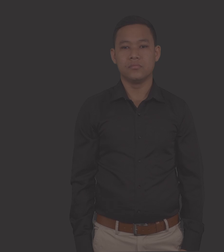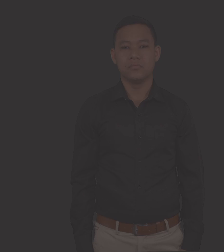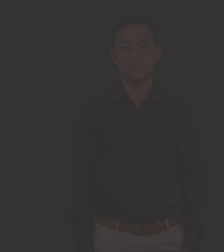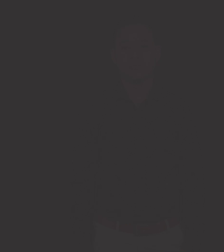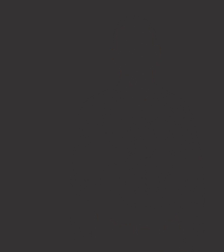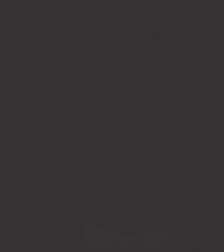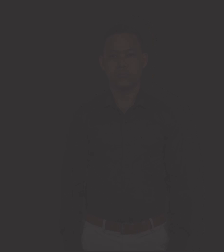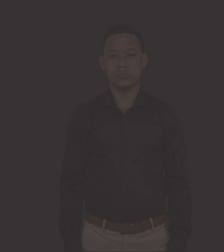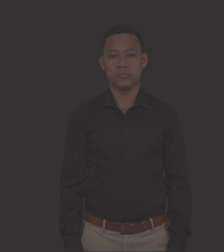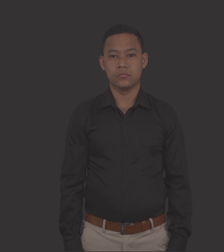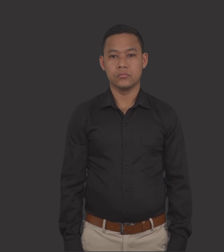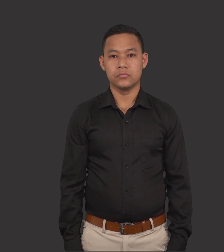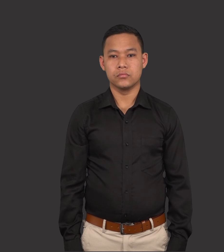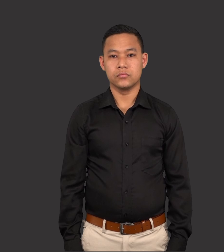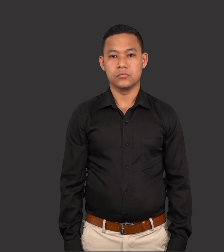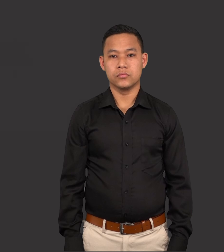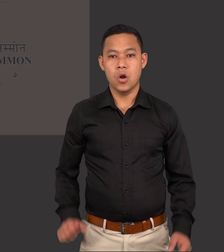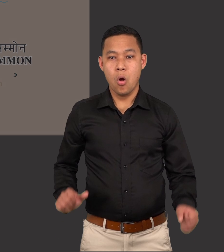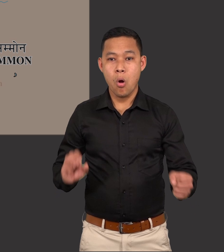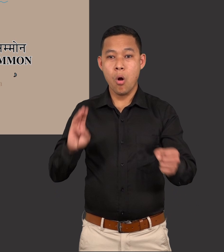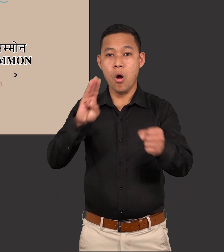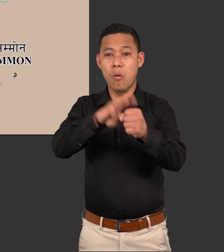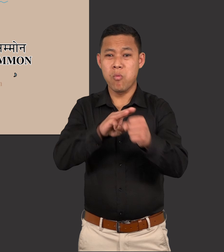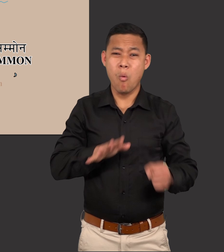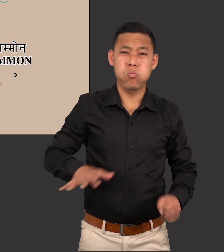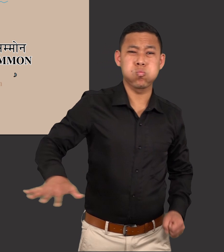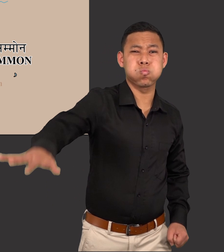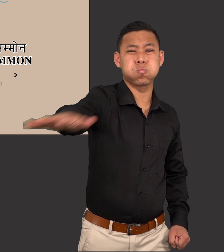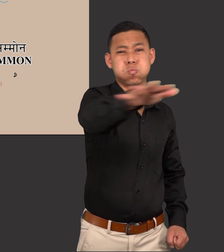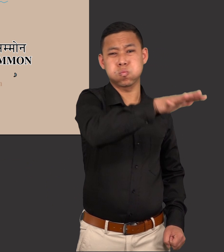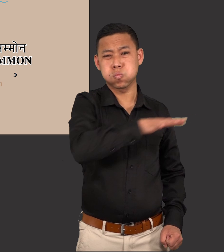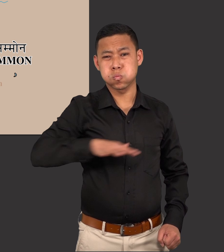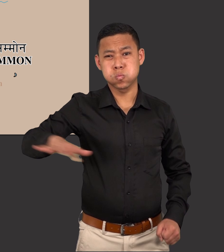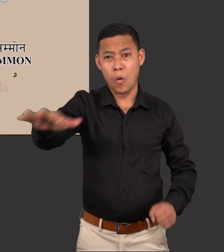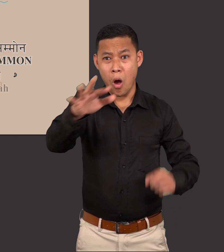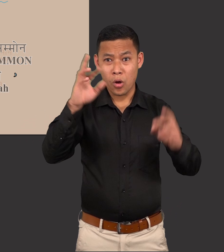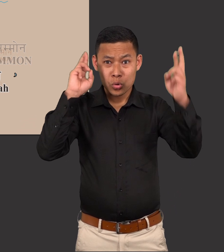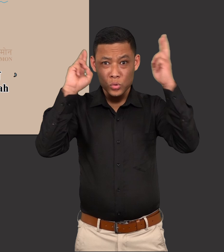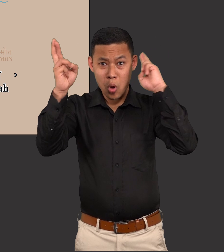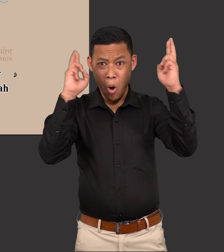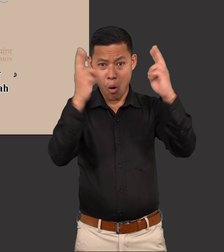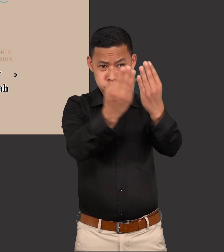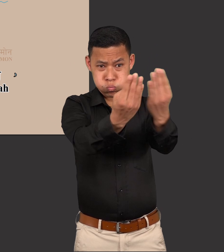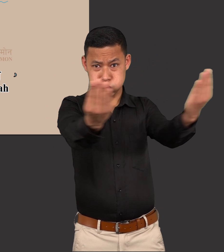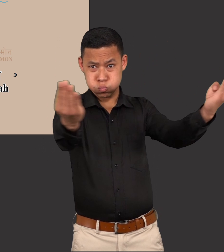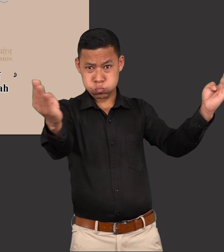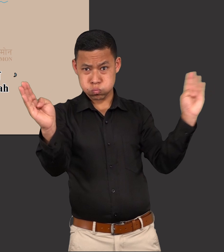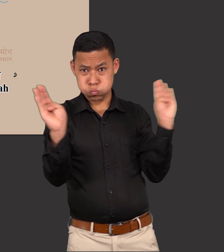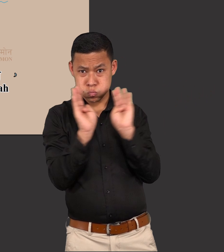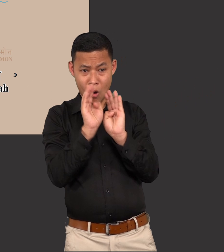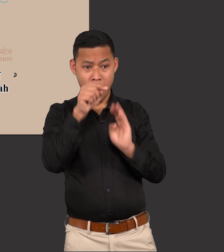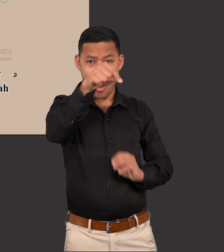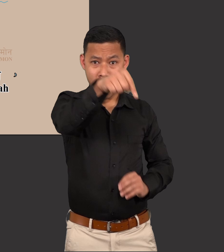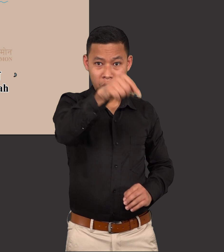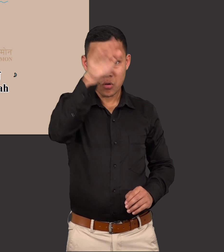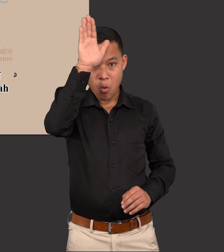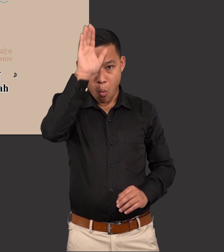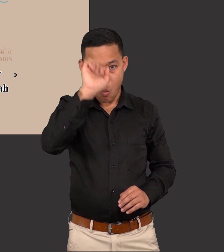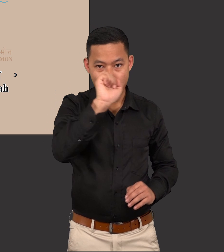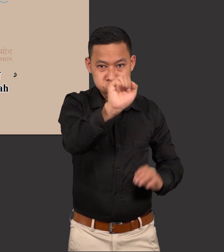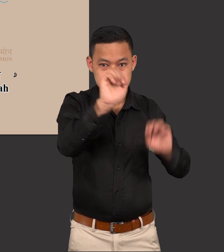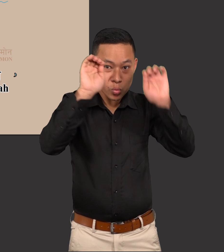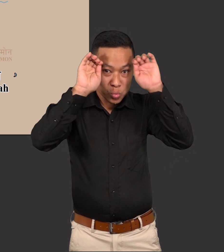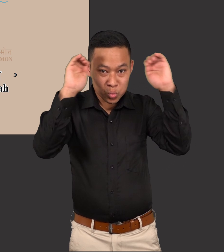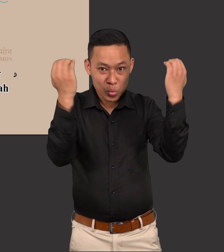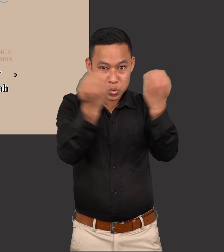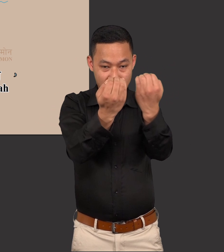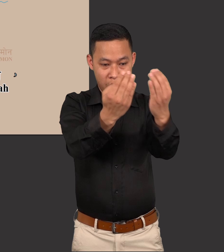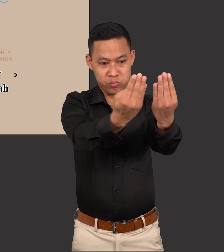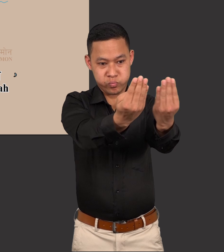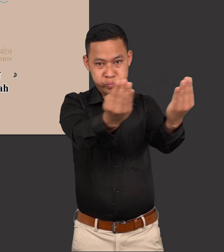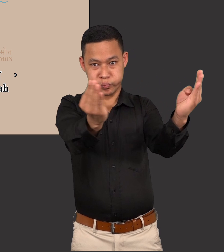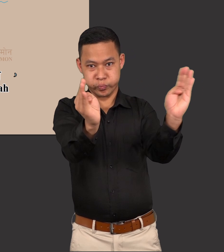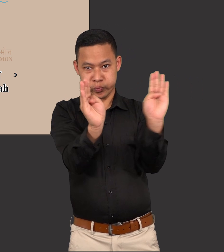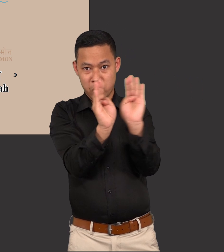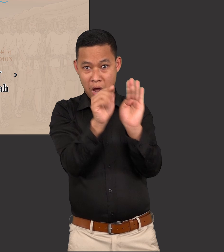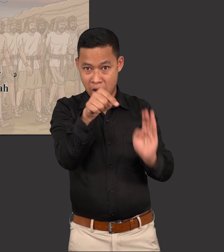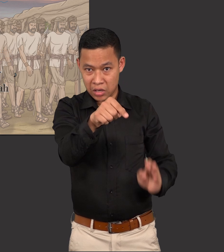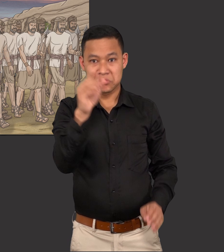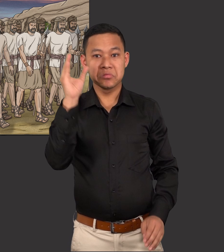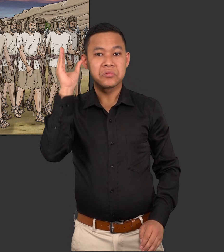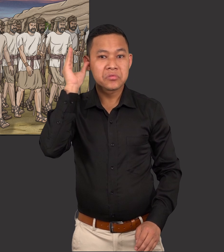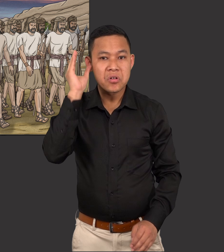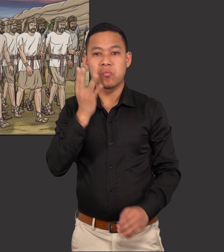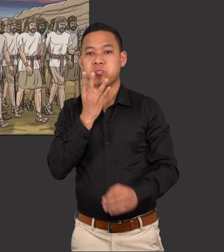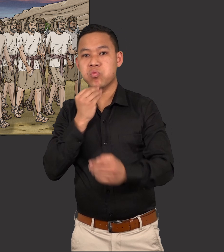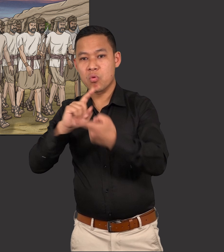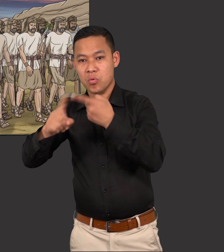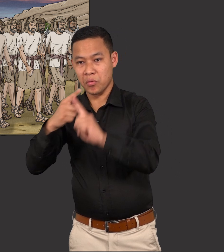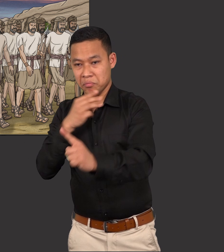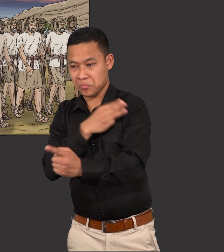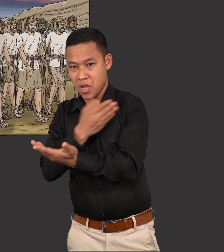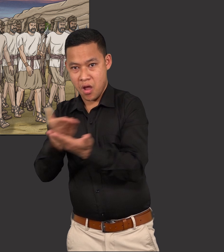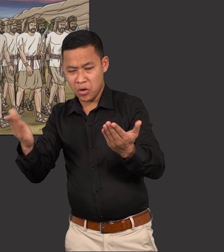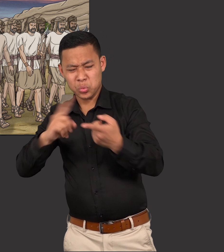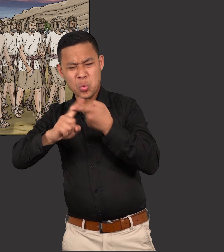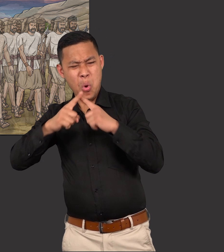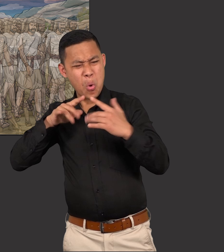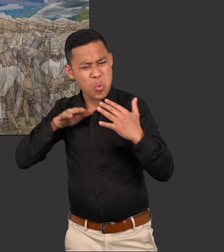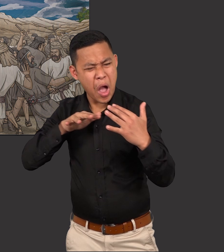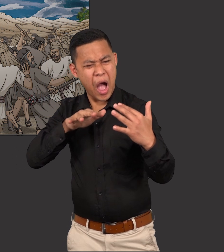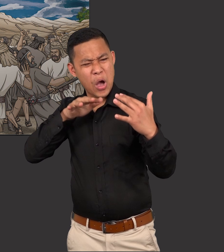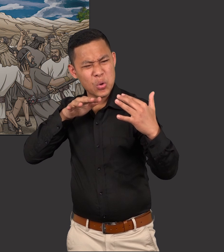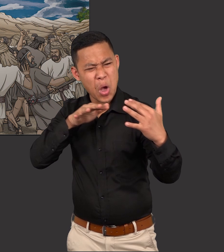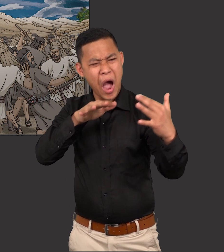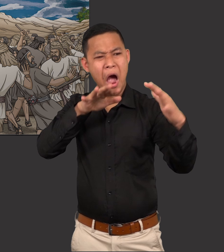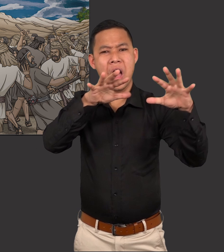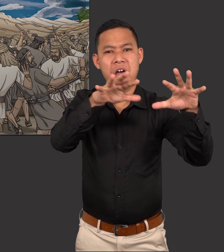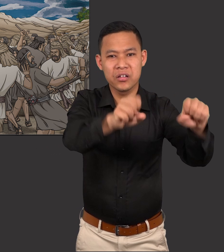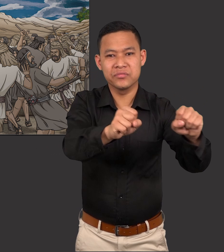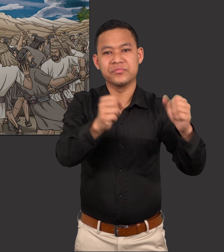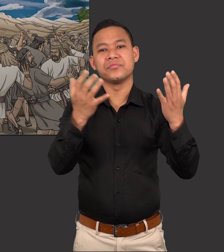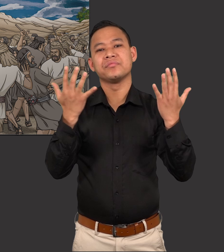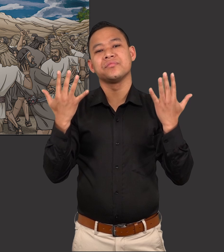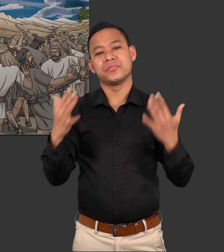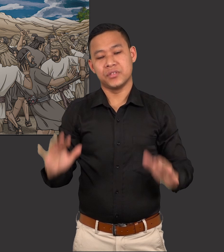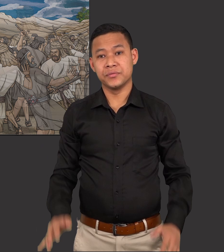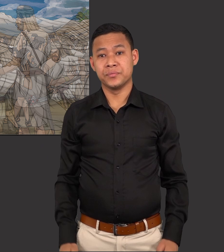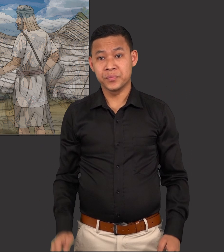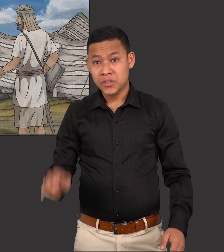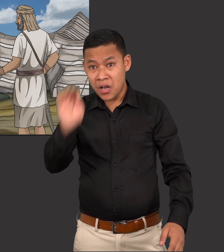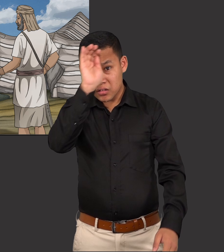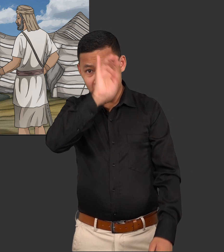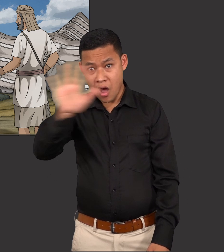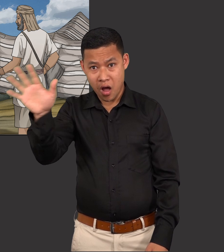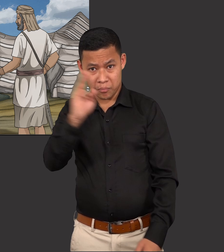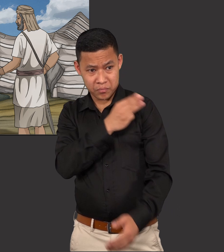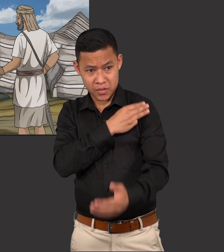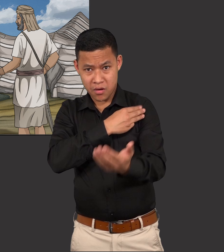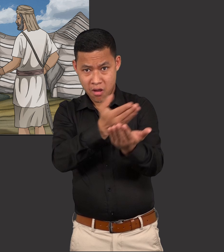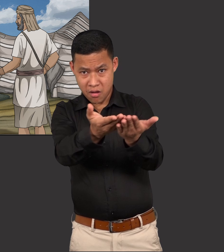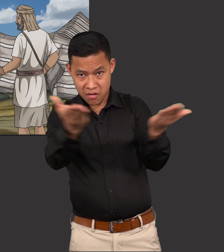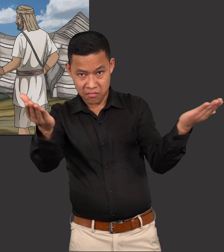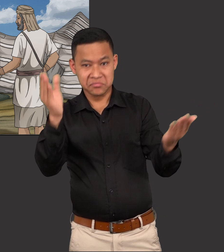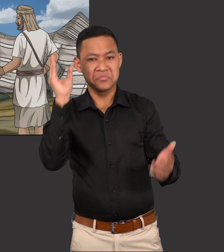Meanwhile, Joab fought against Rabbah of the Ammonites and captured the royal fortress.